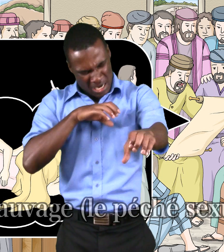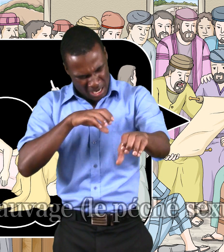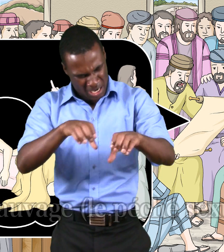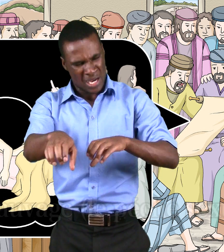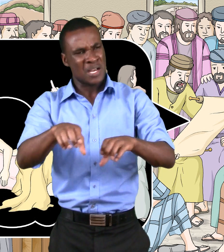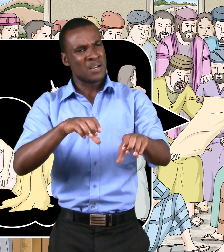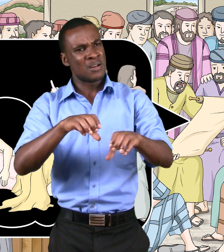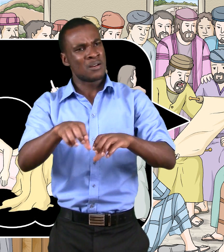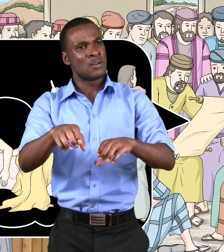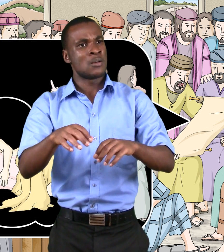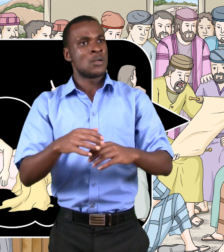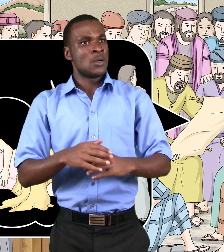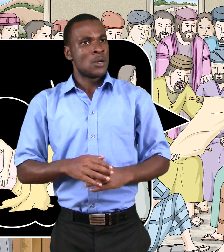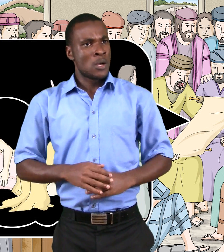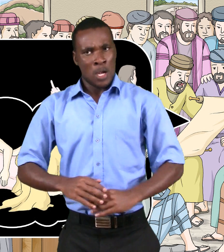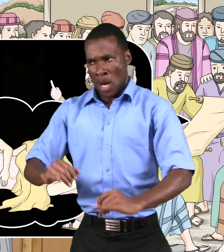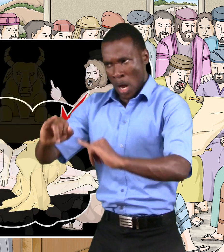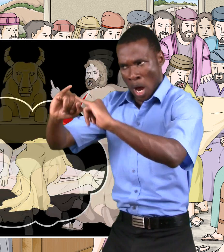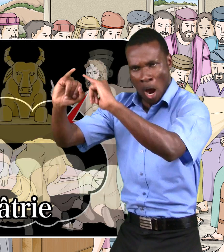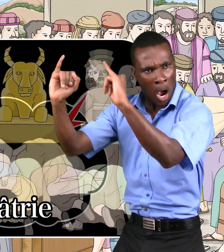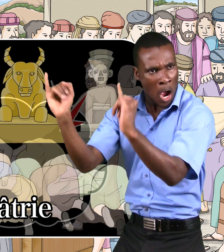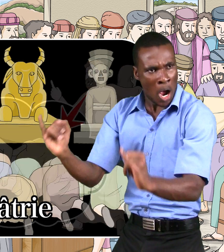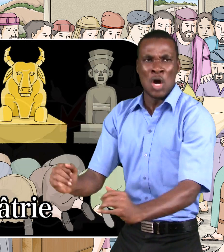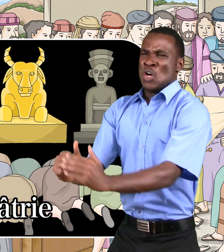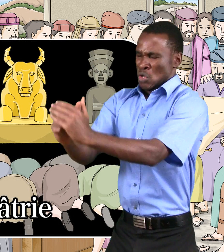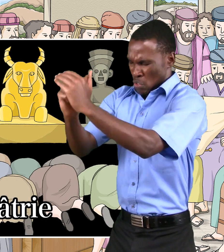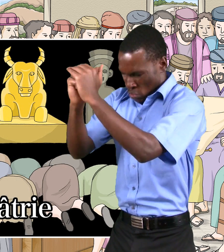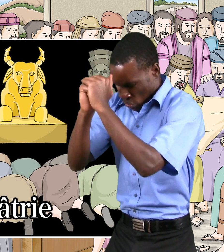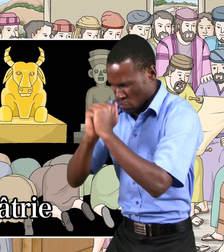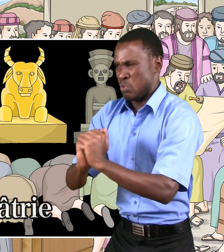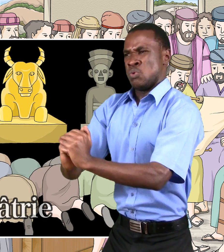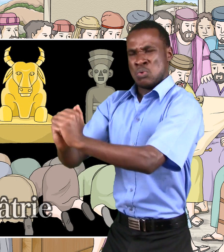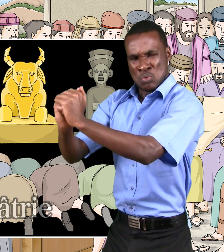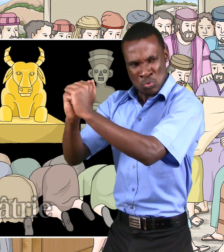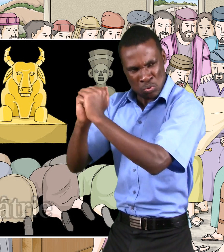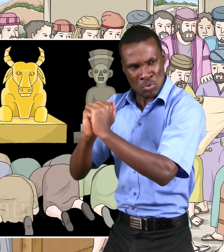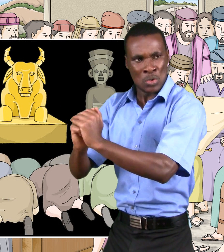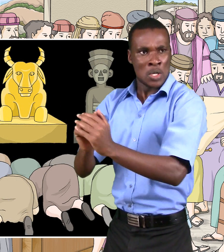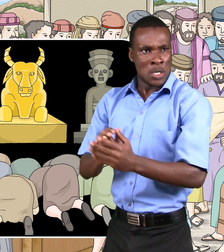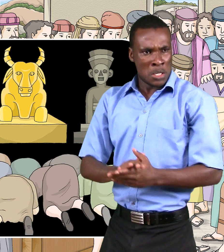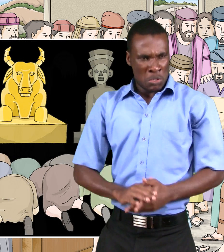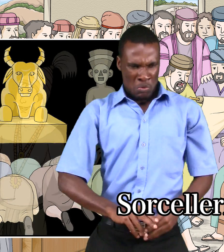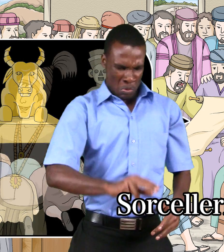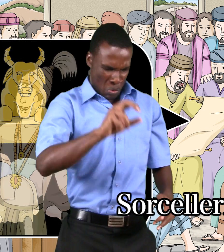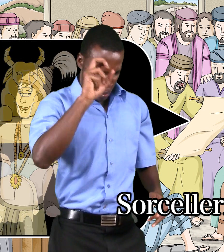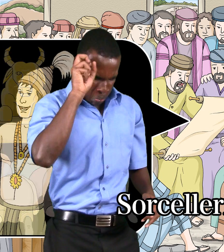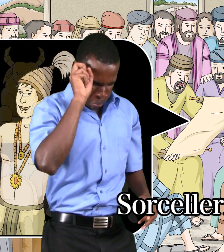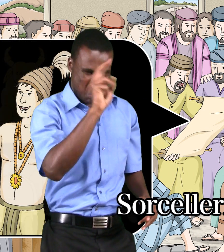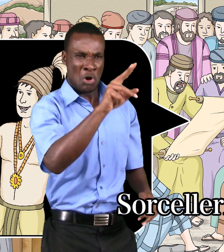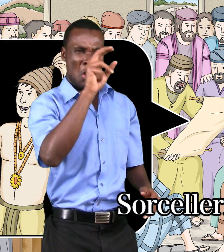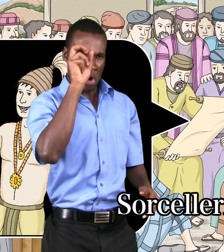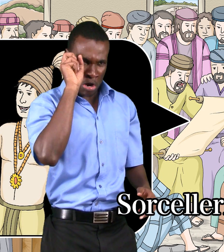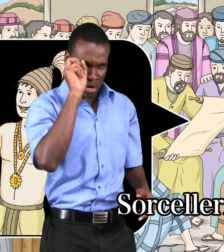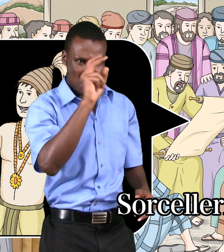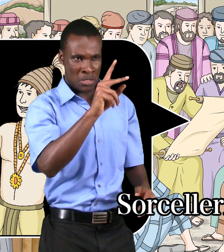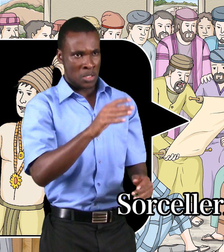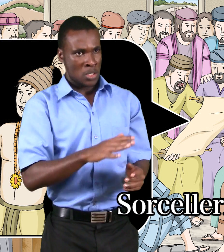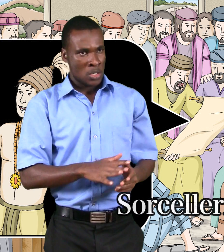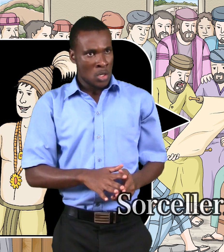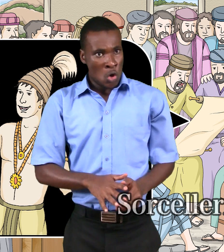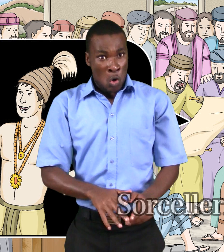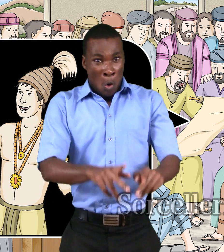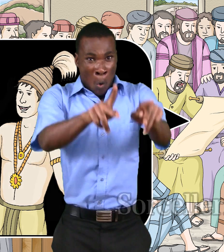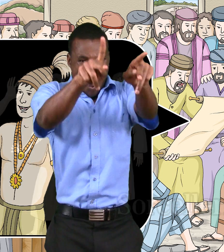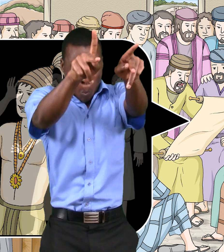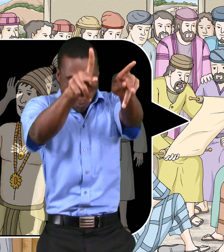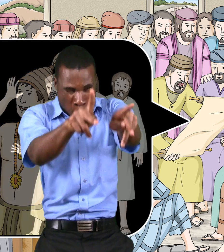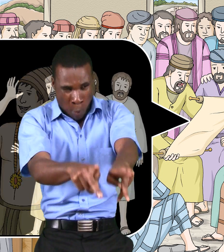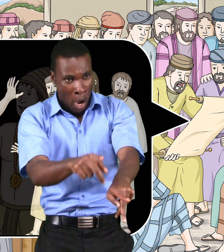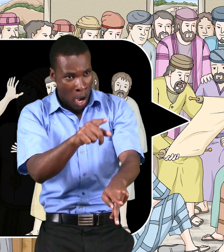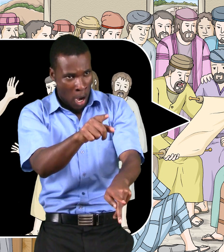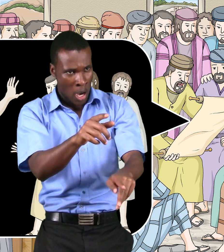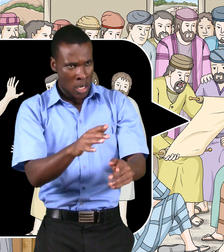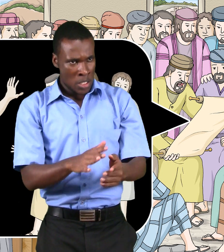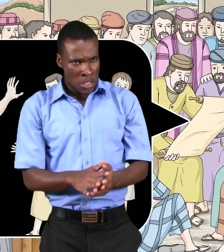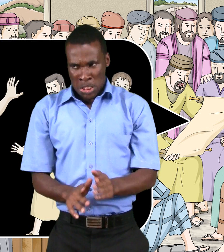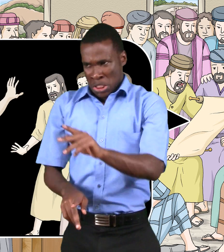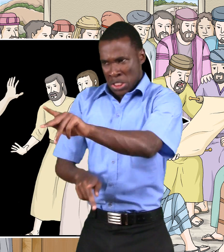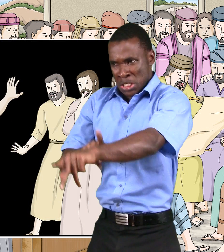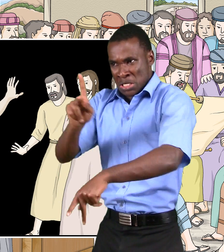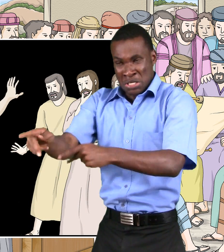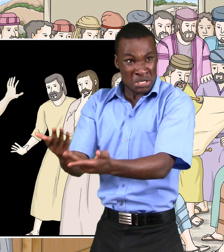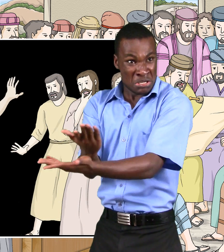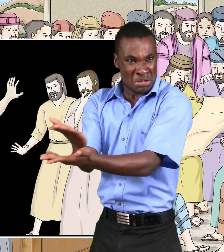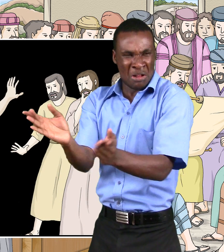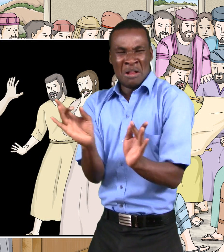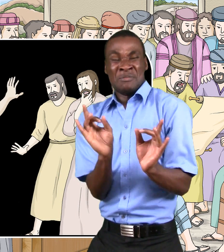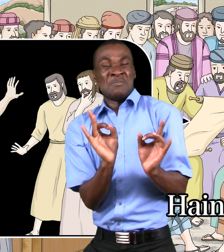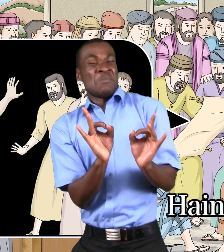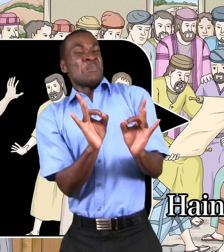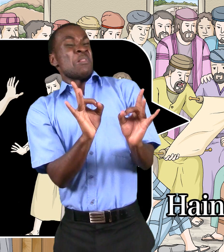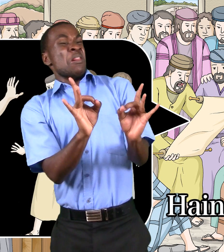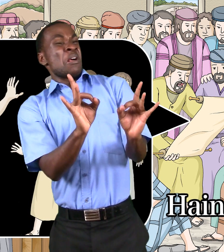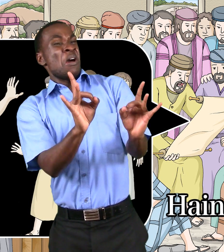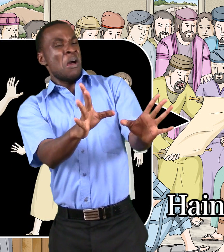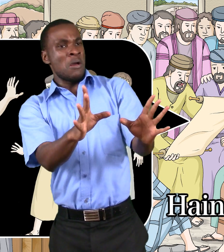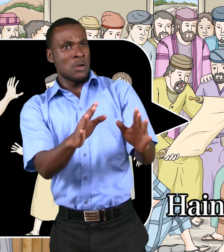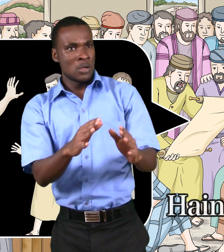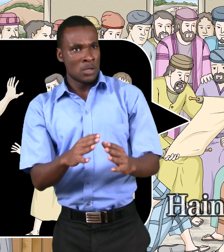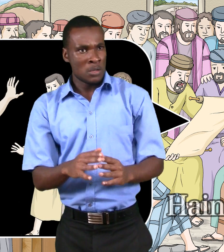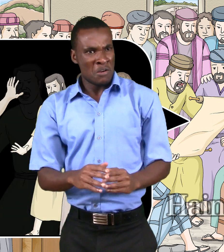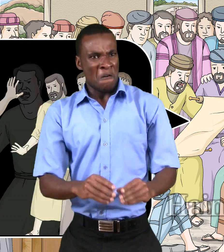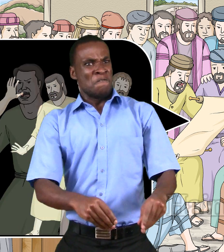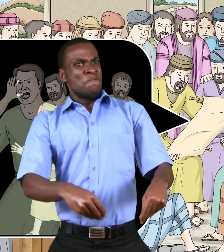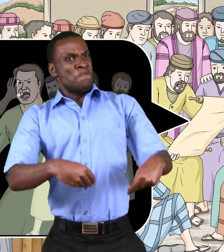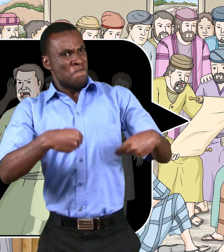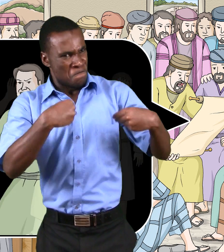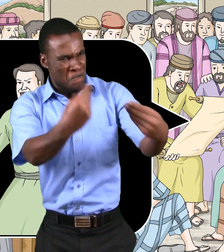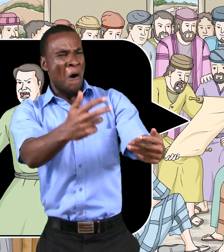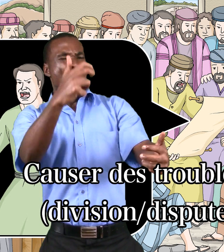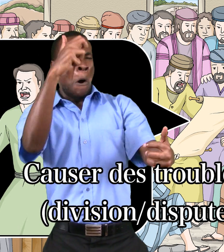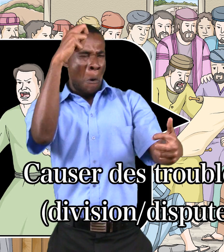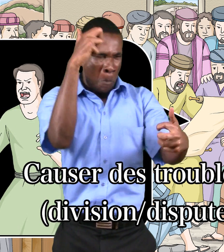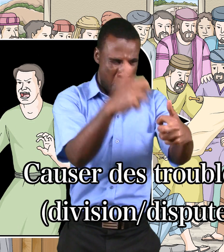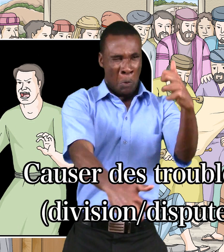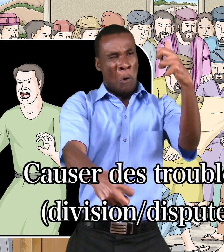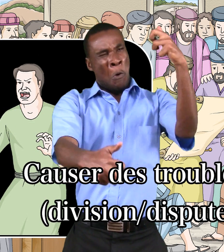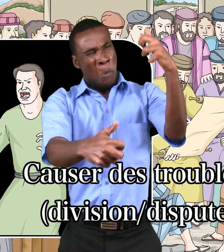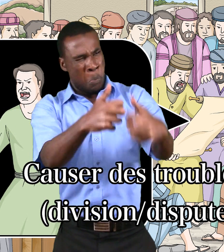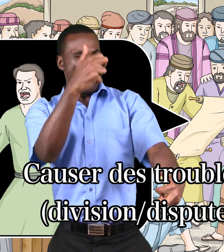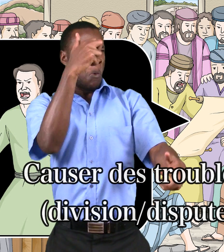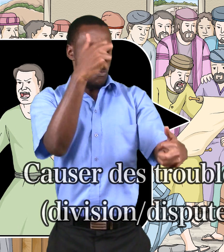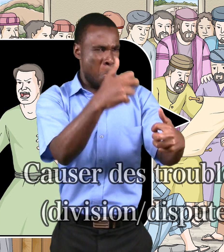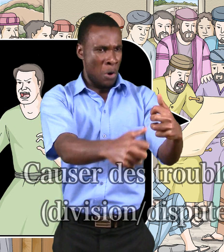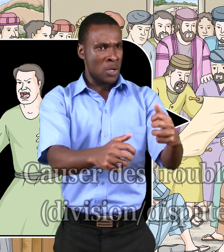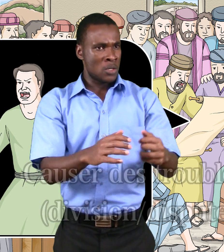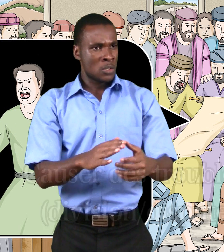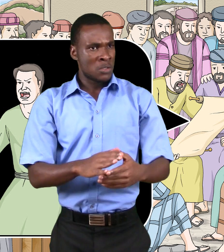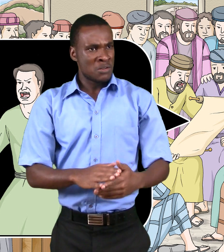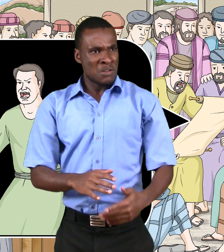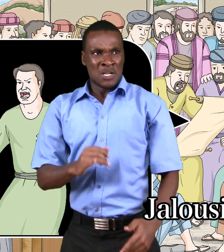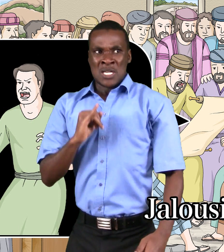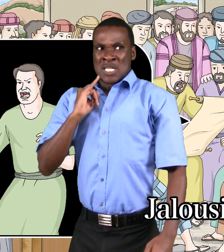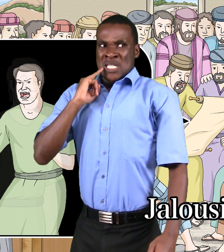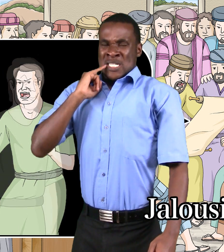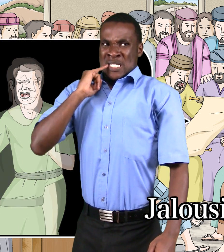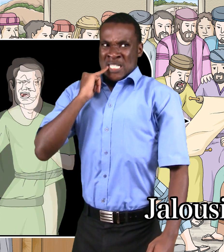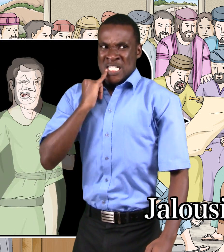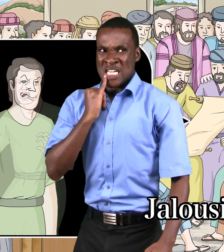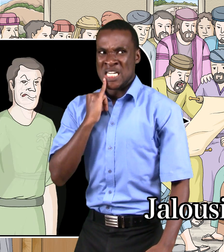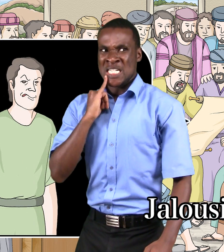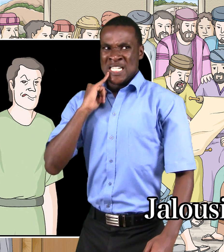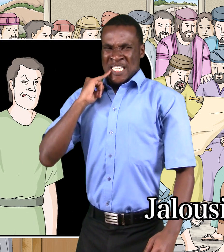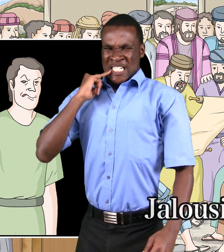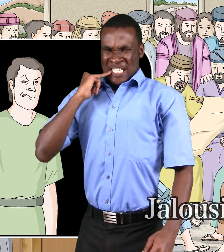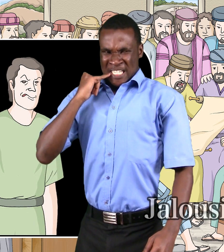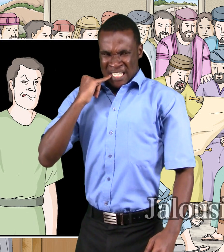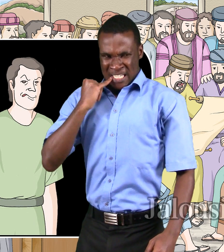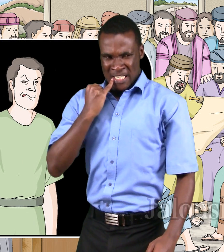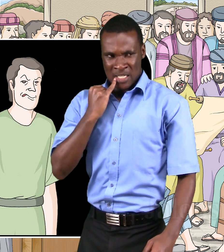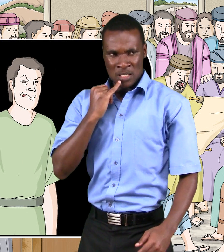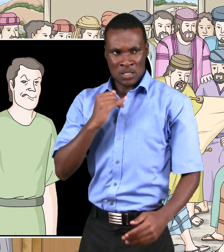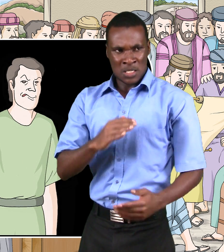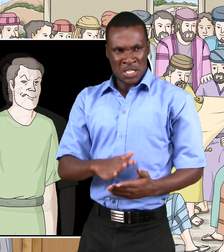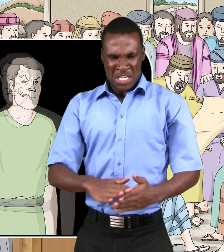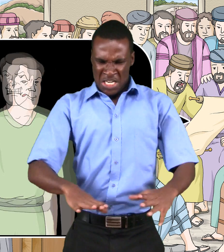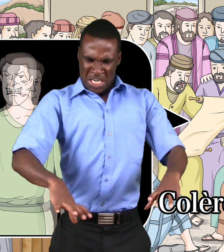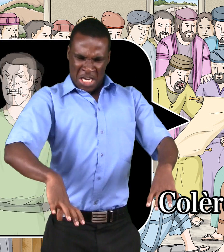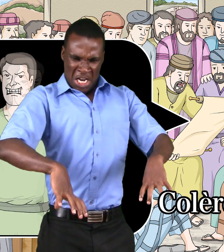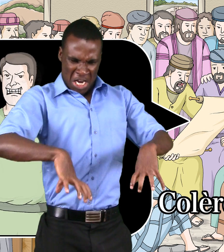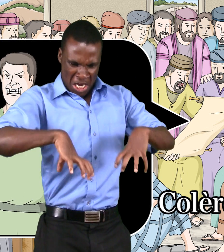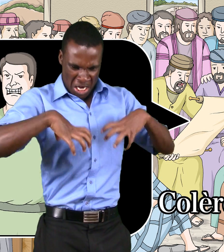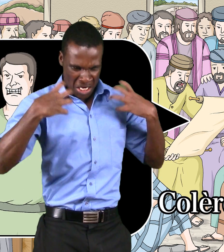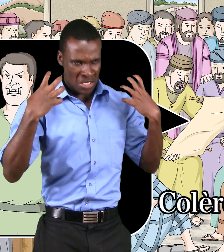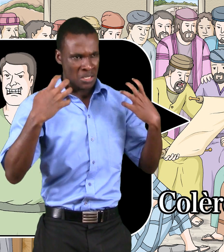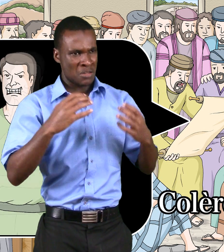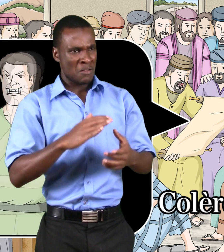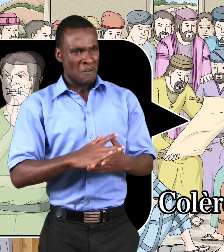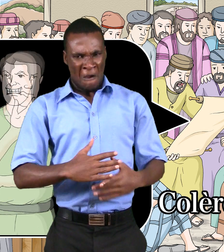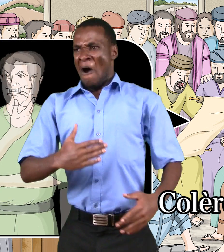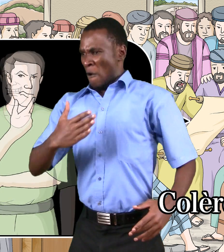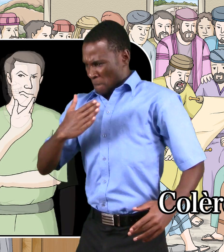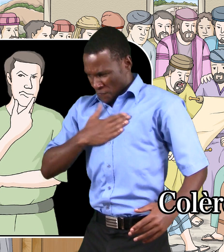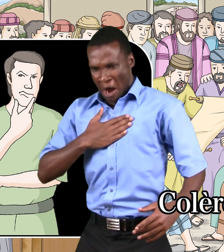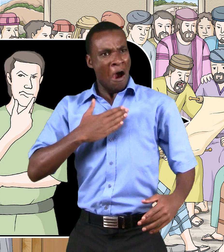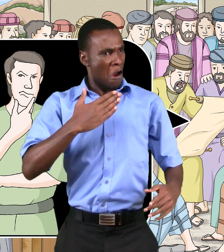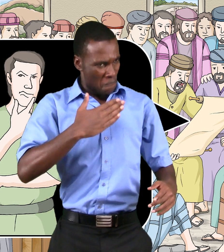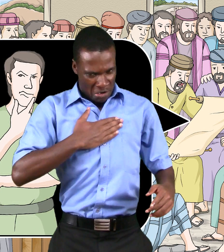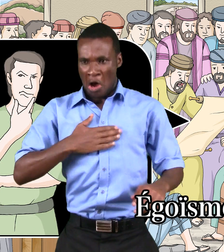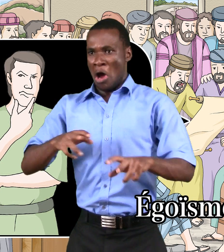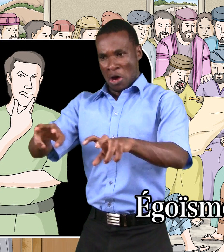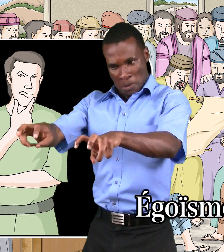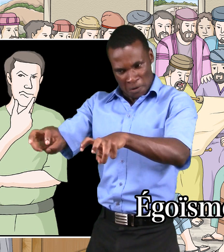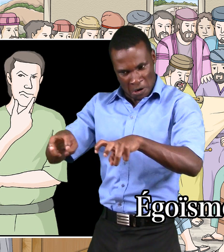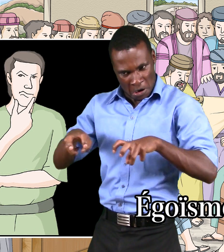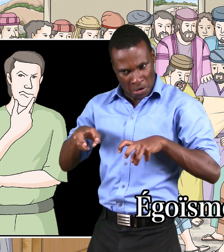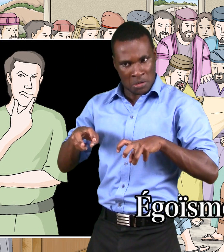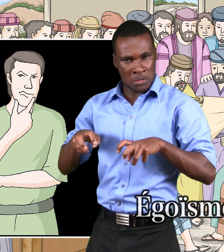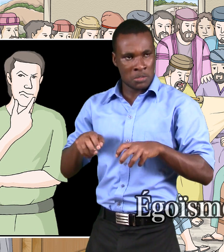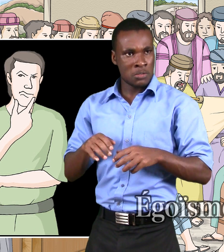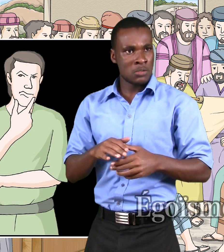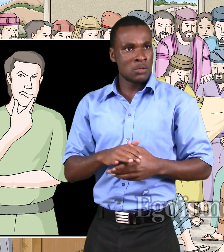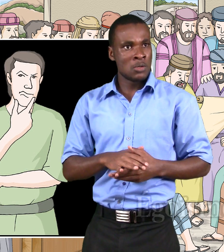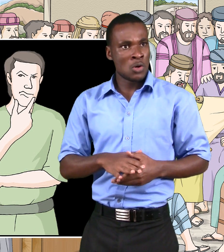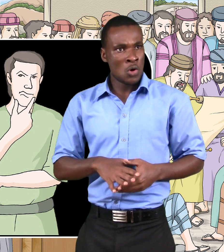idolatry and sorcery; hatred, discord, jealousy, and rage;